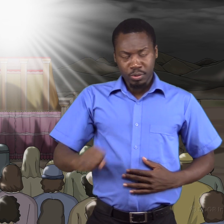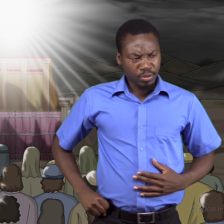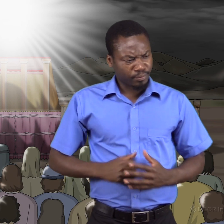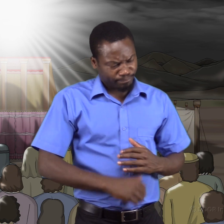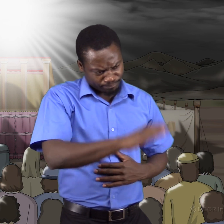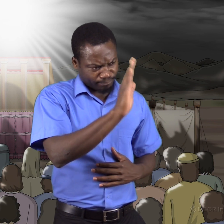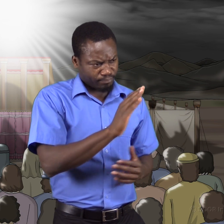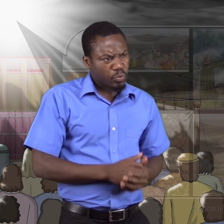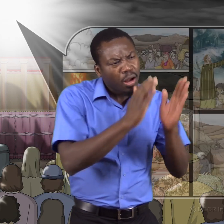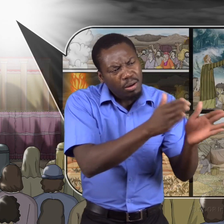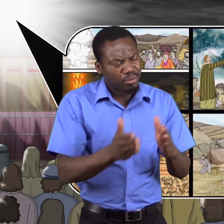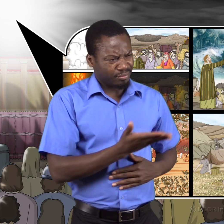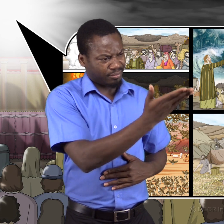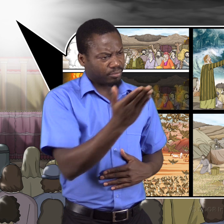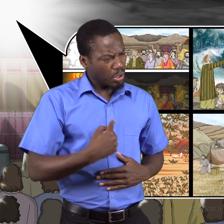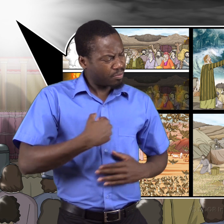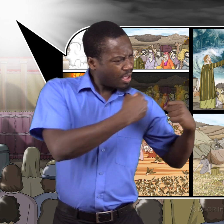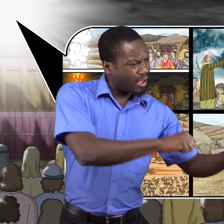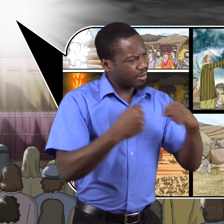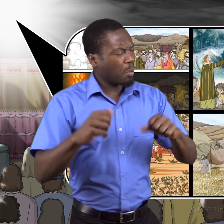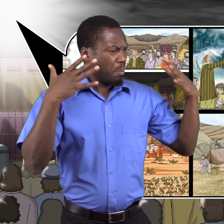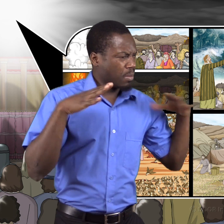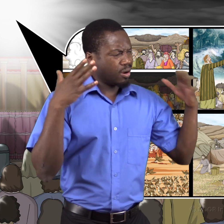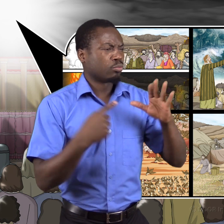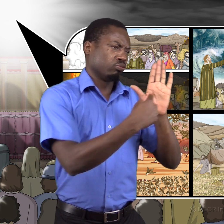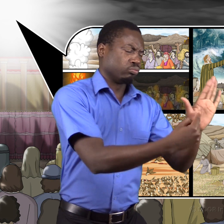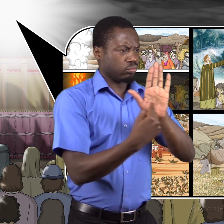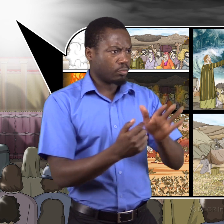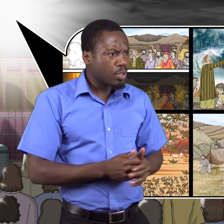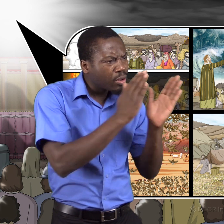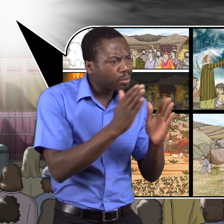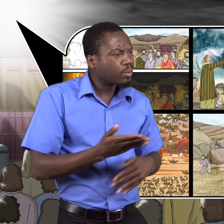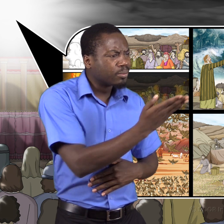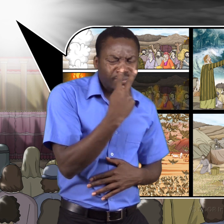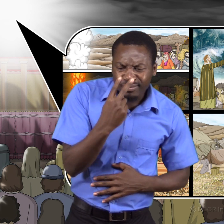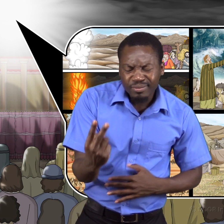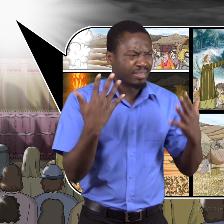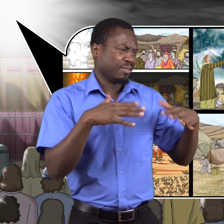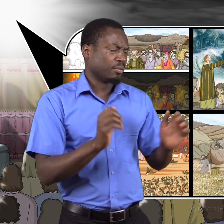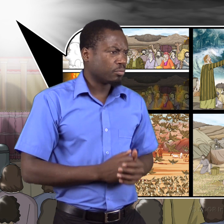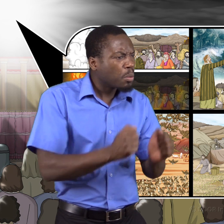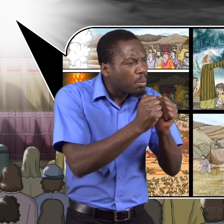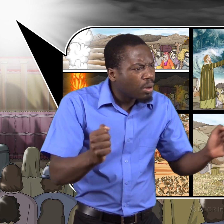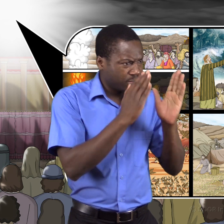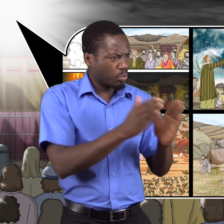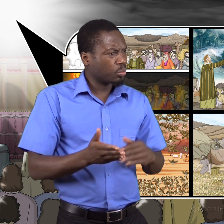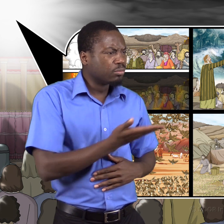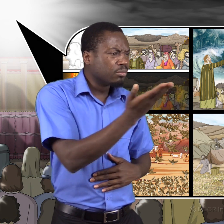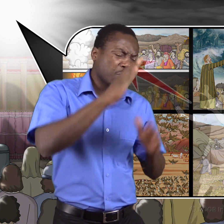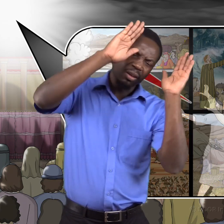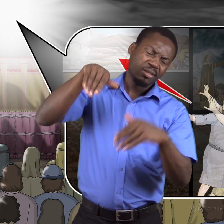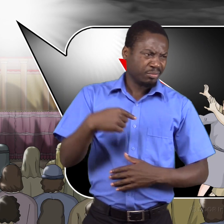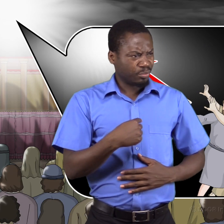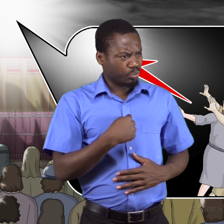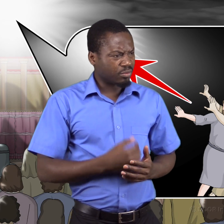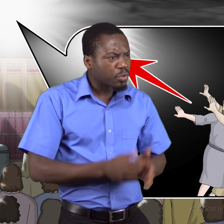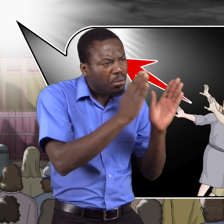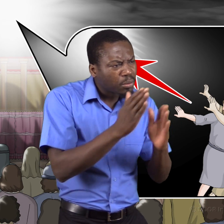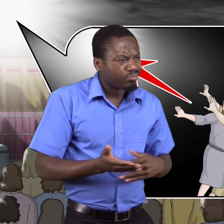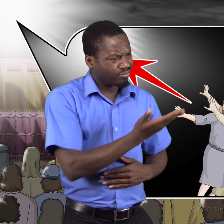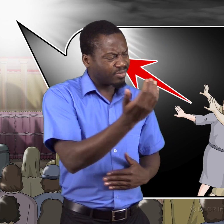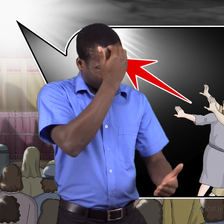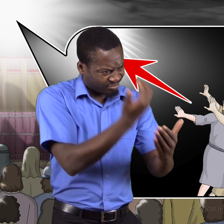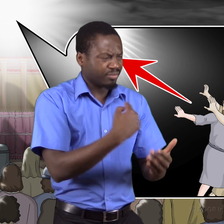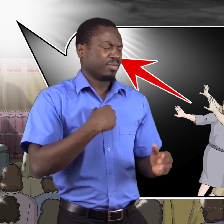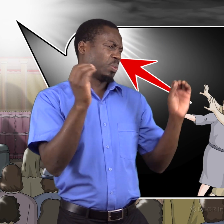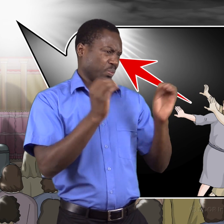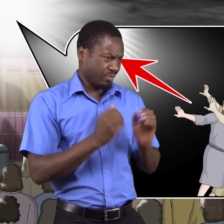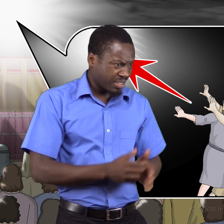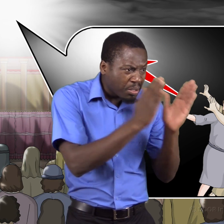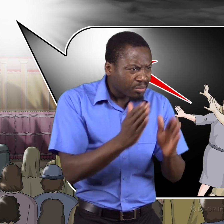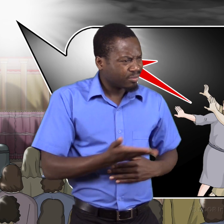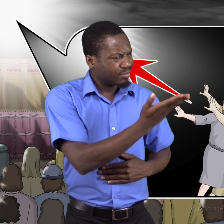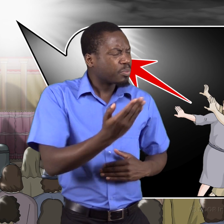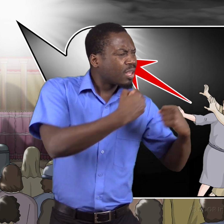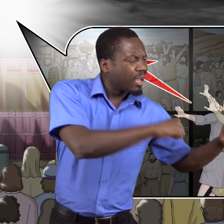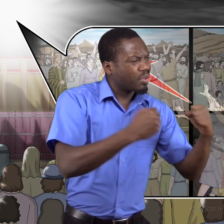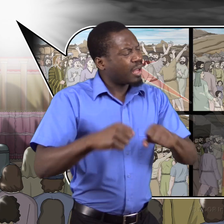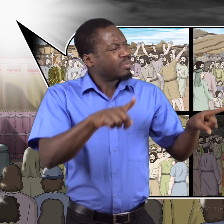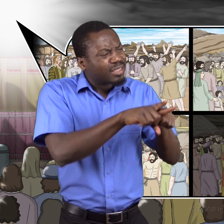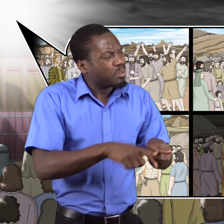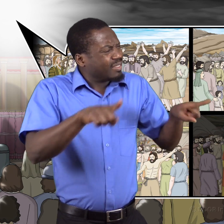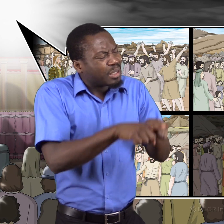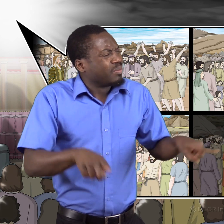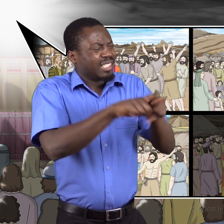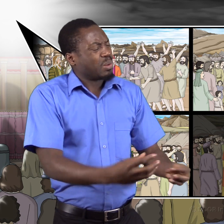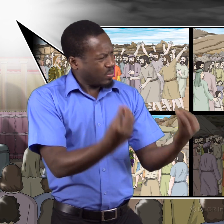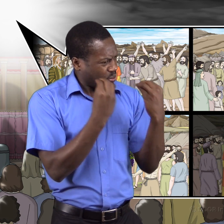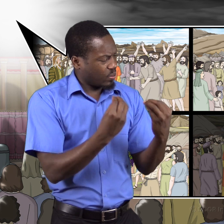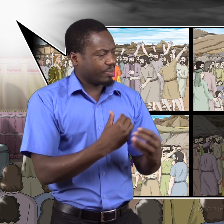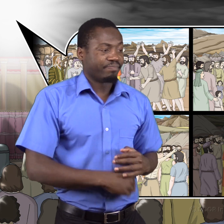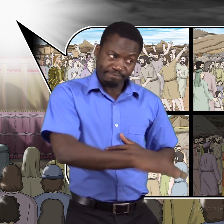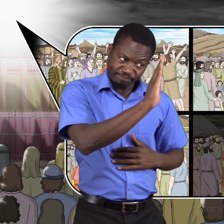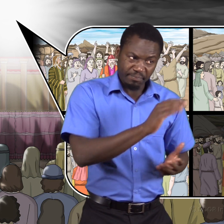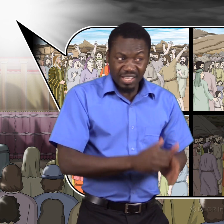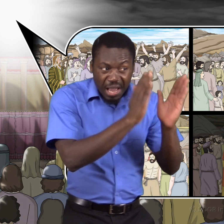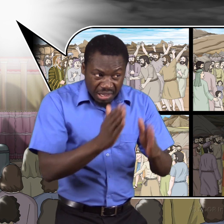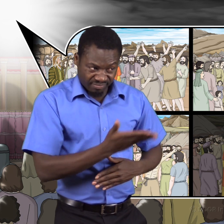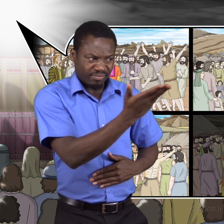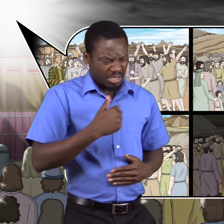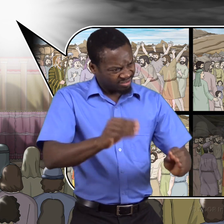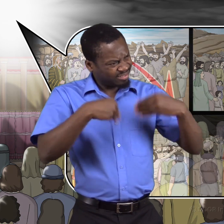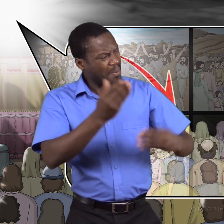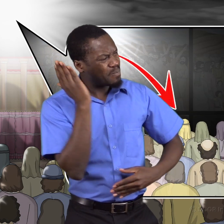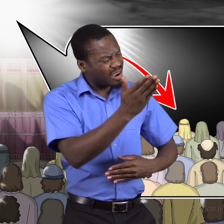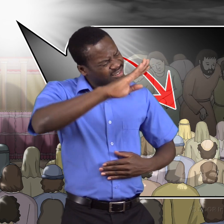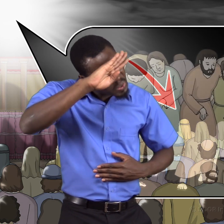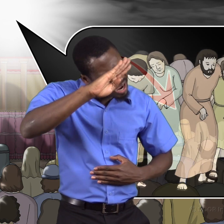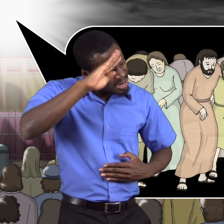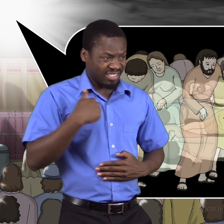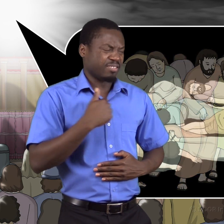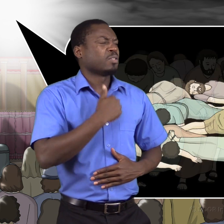How long will they refuse to believe in Me, despite all the signs I have performed among them?